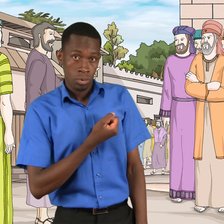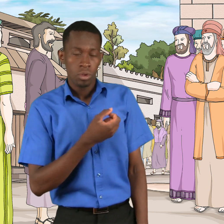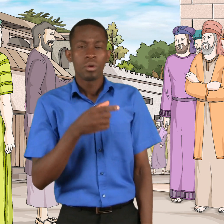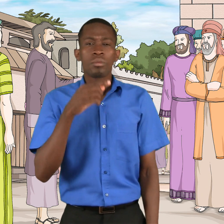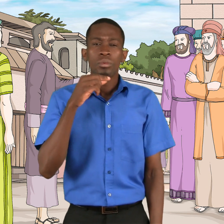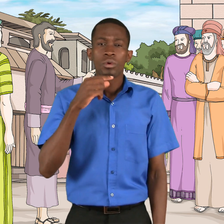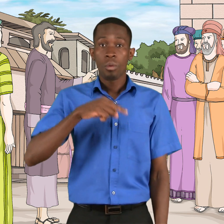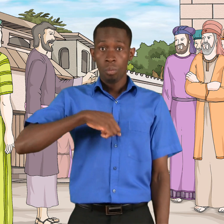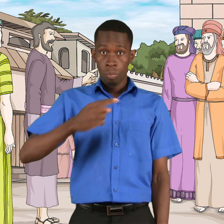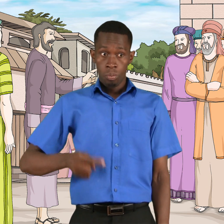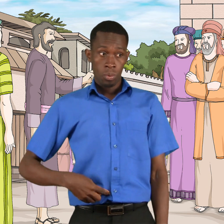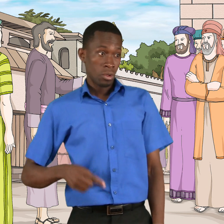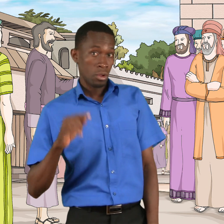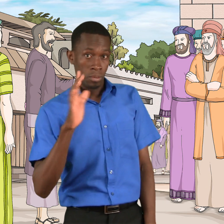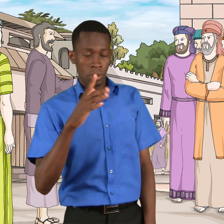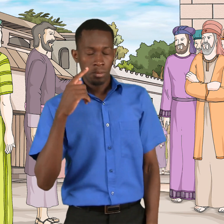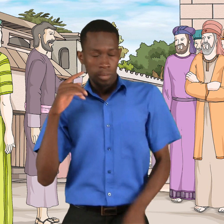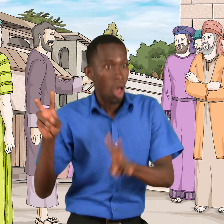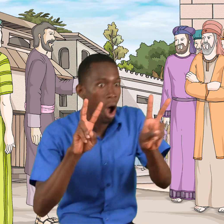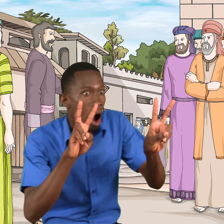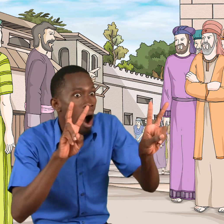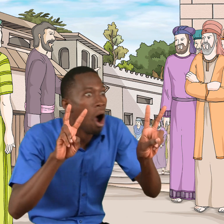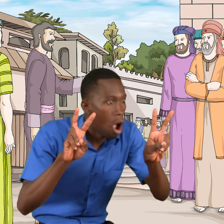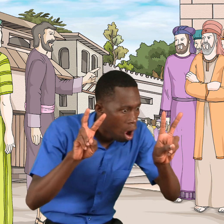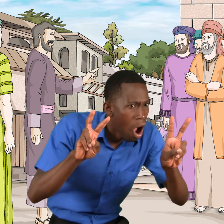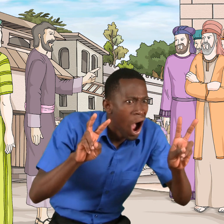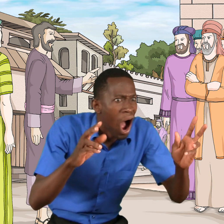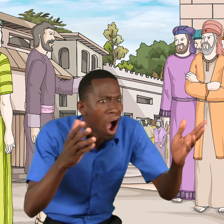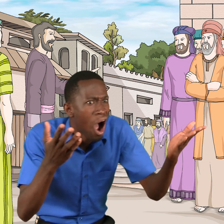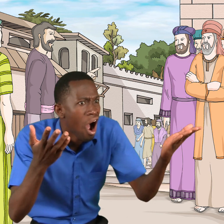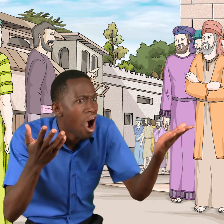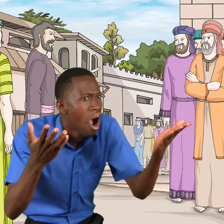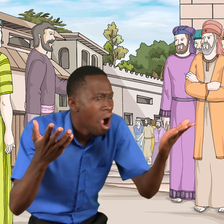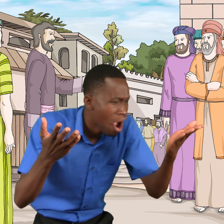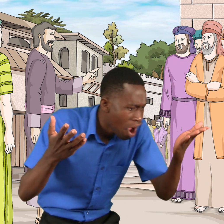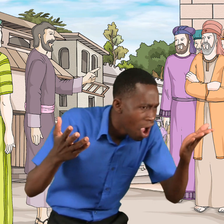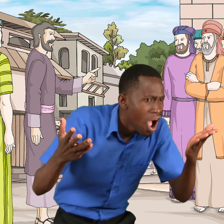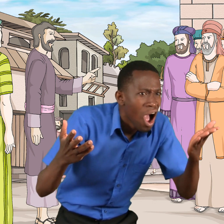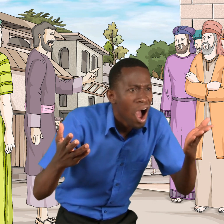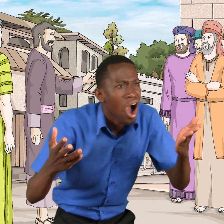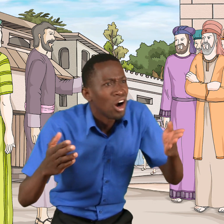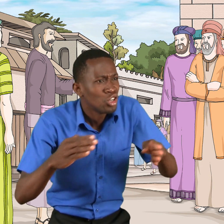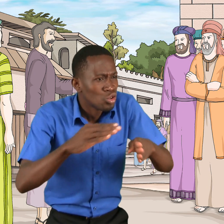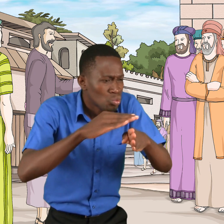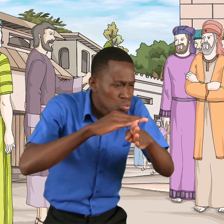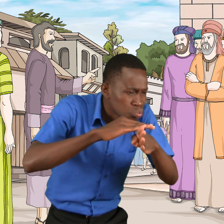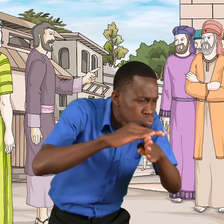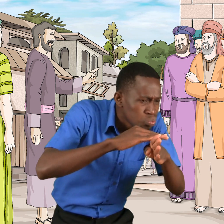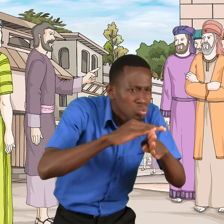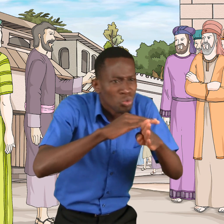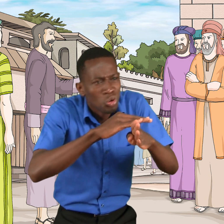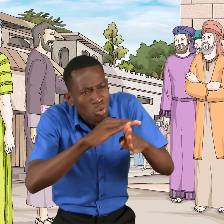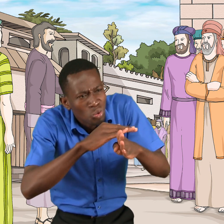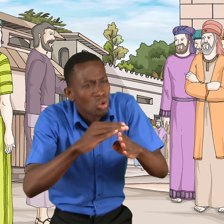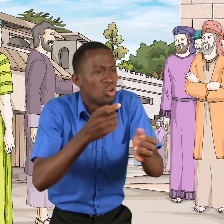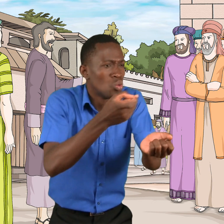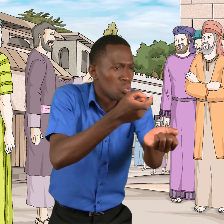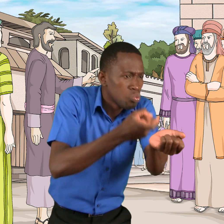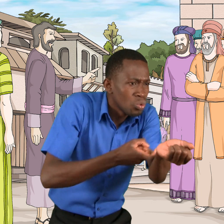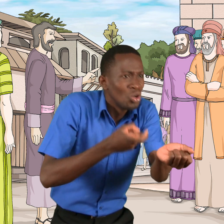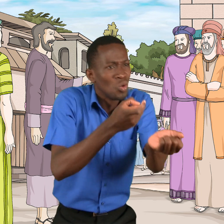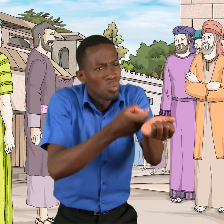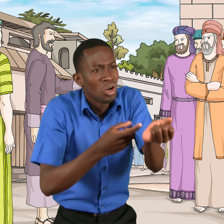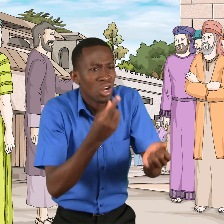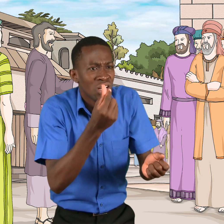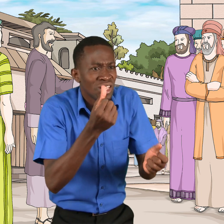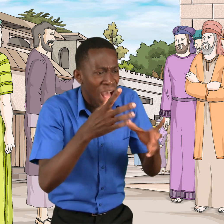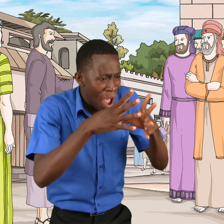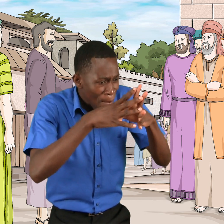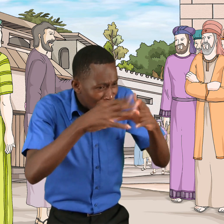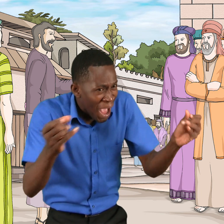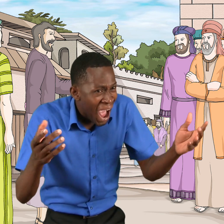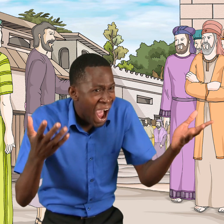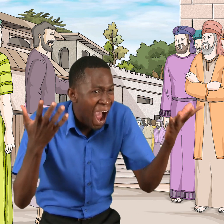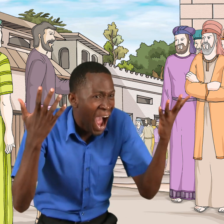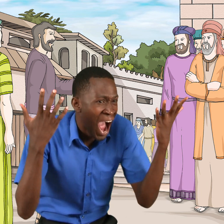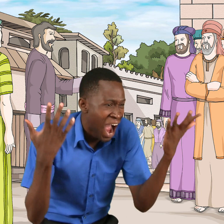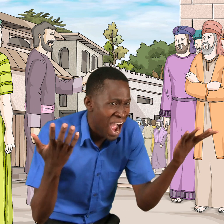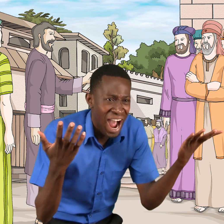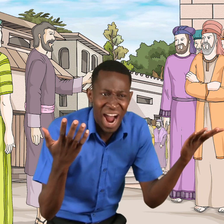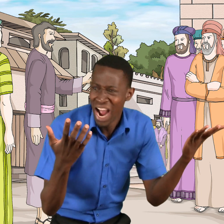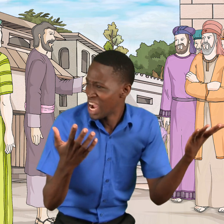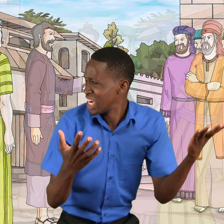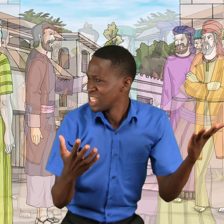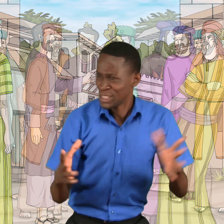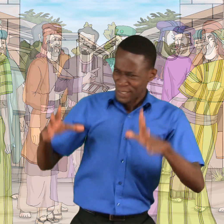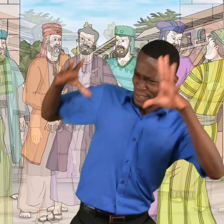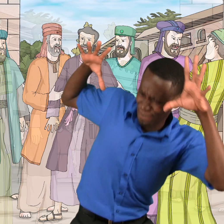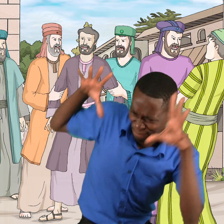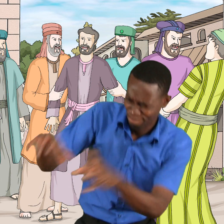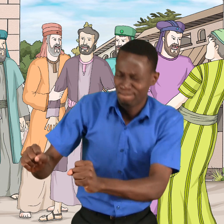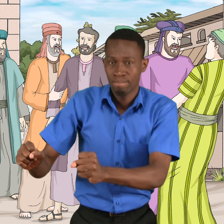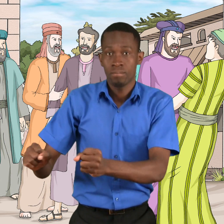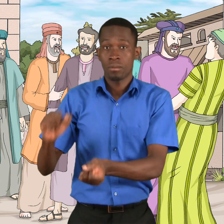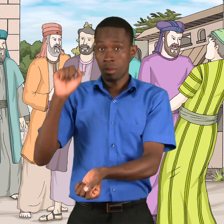And the spirit left her at that very moment.